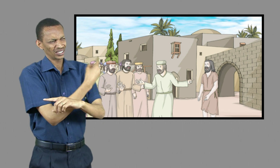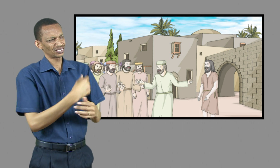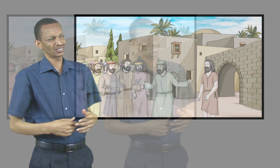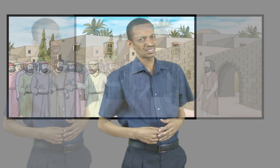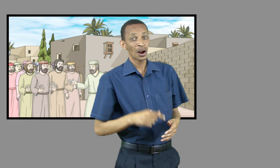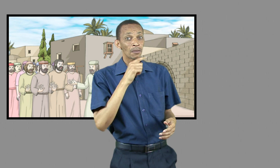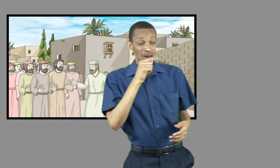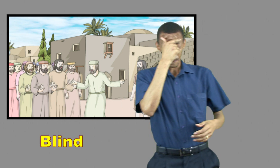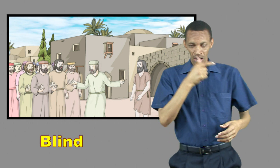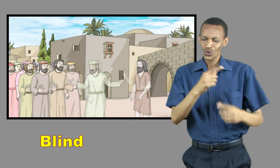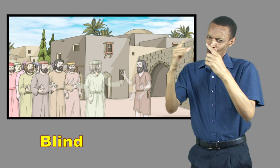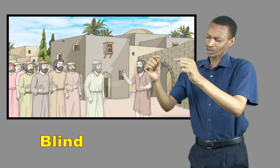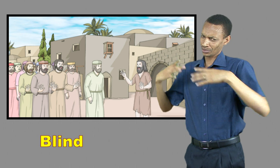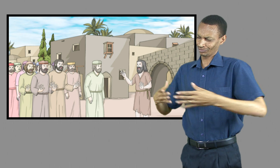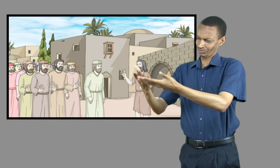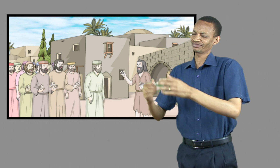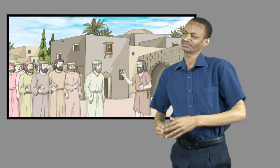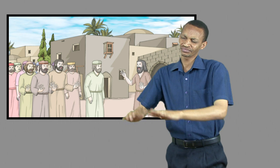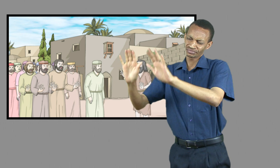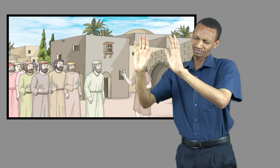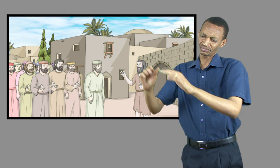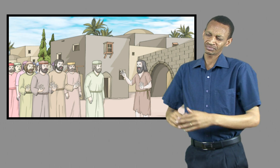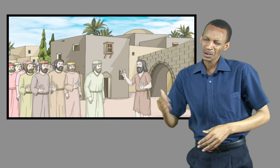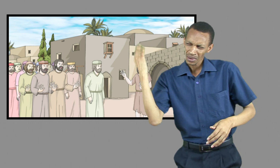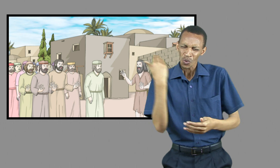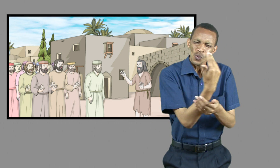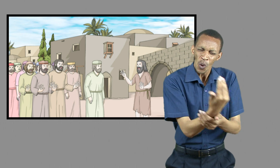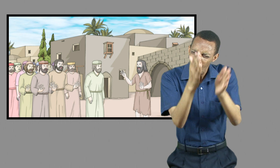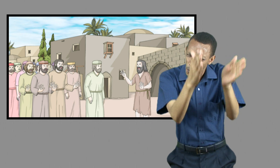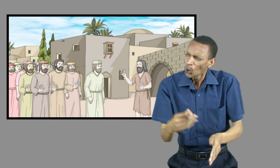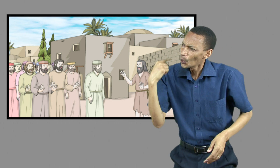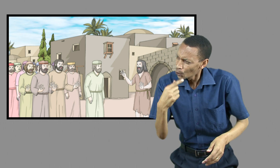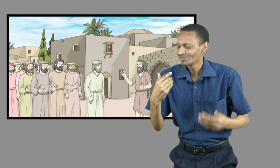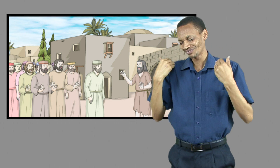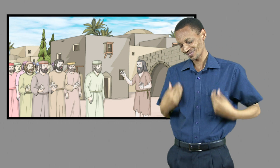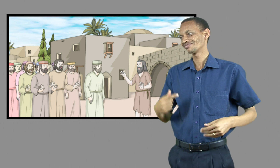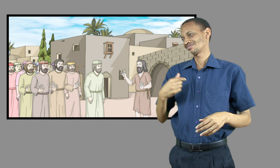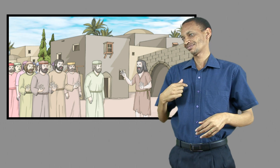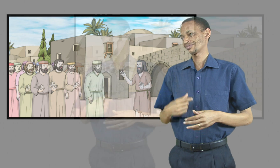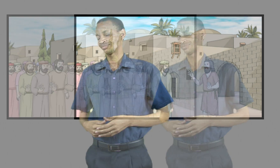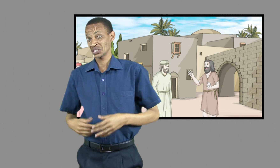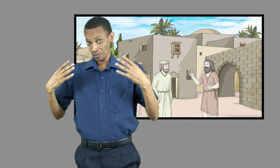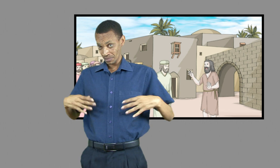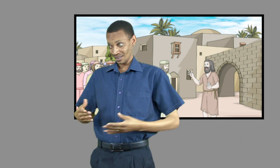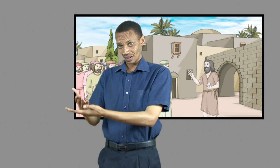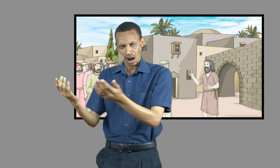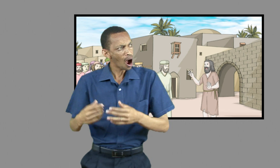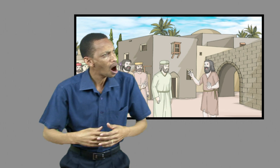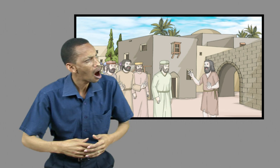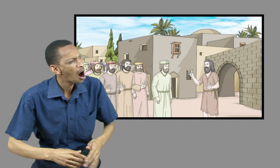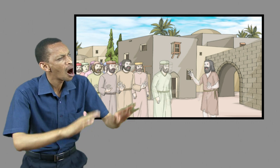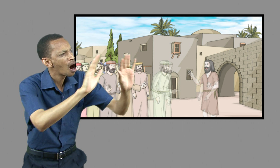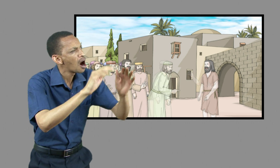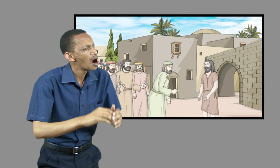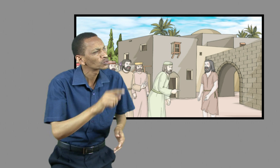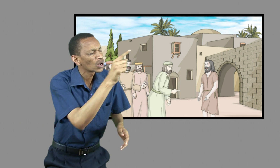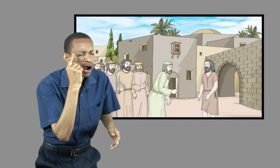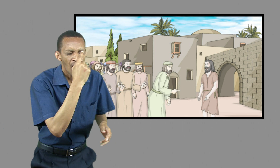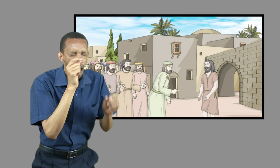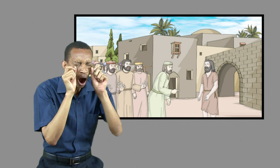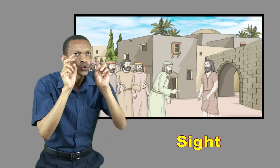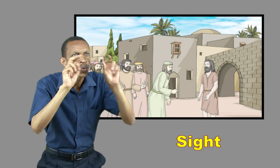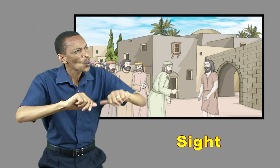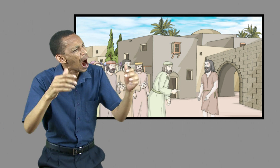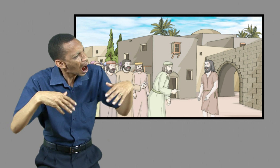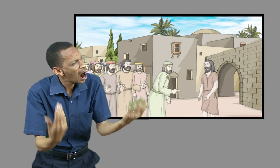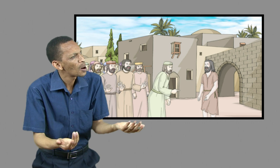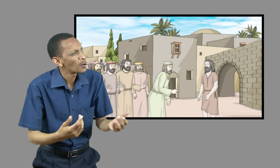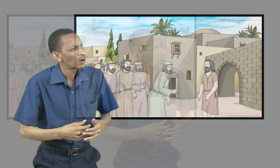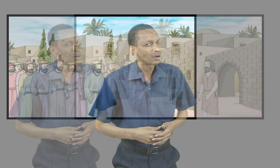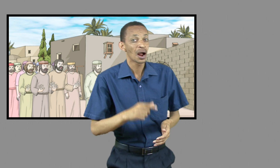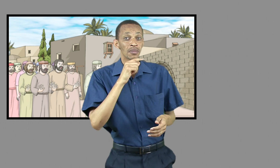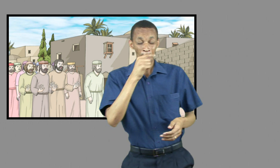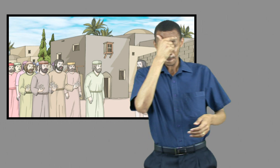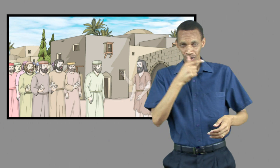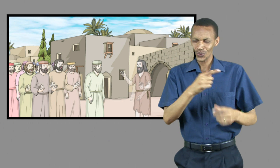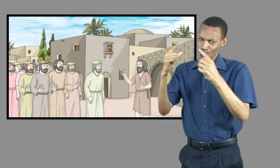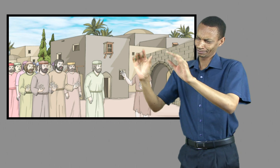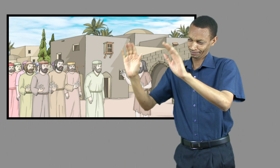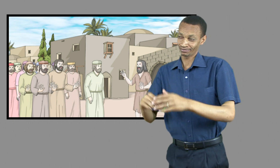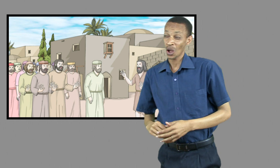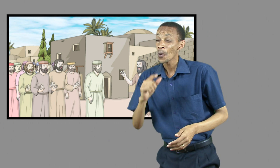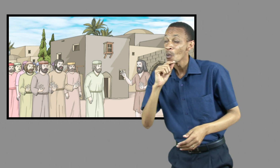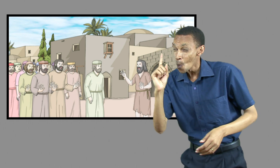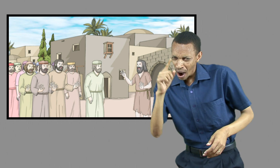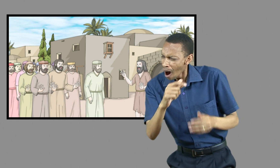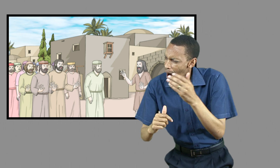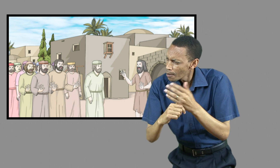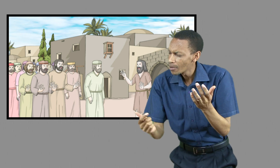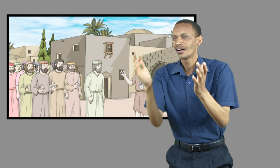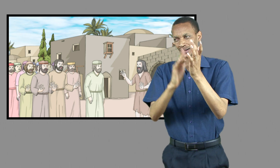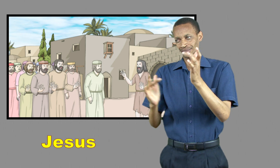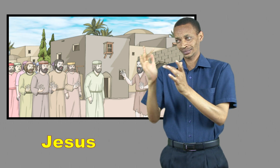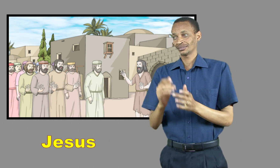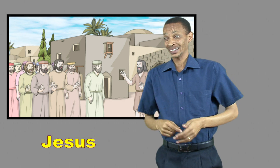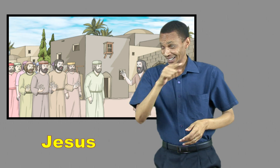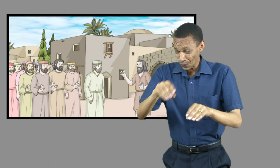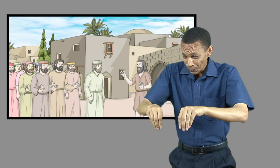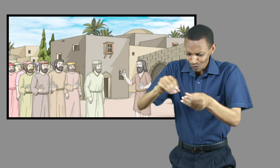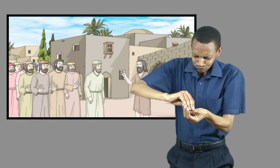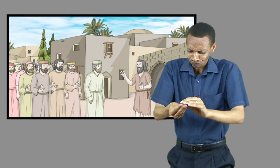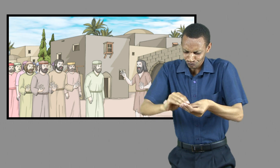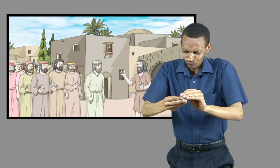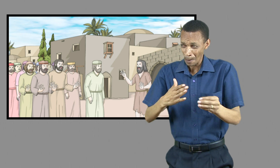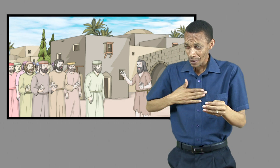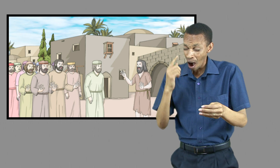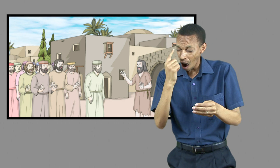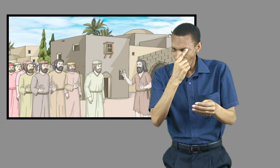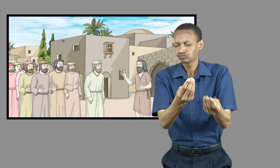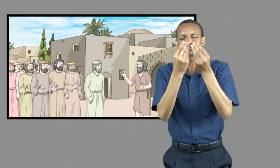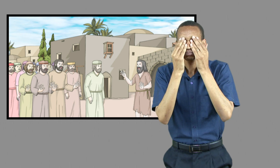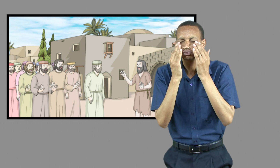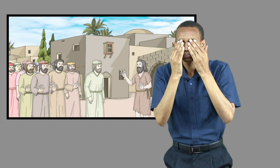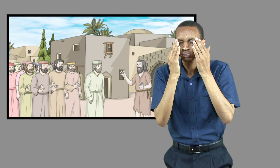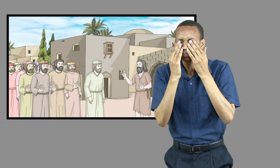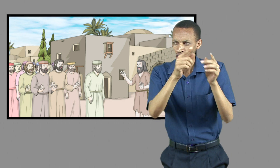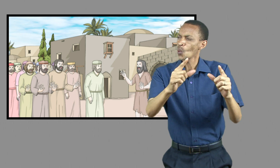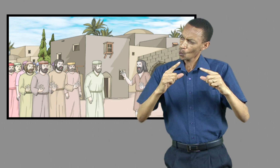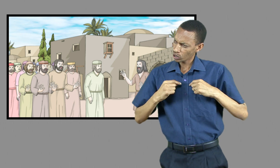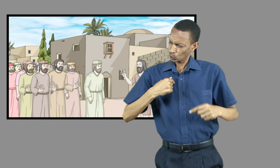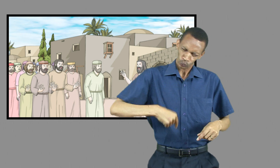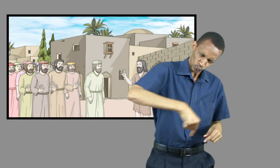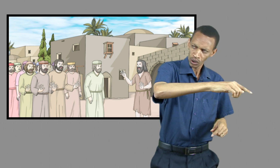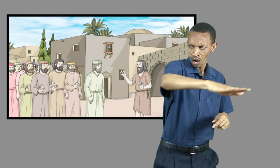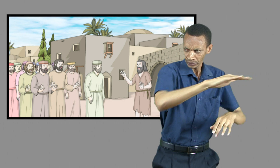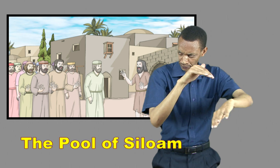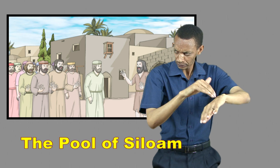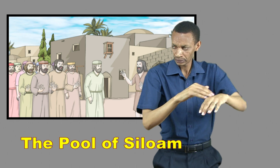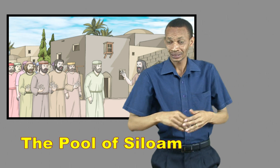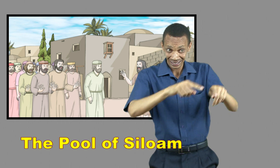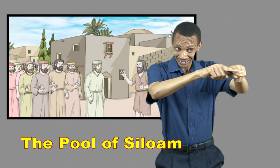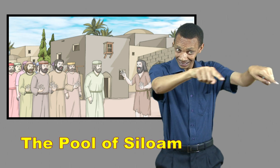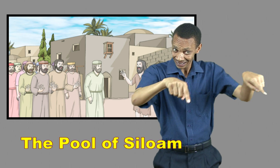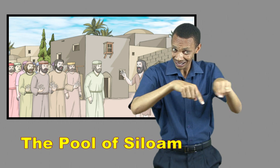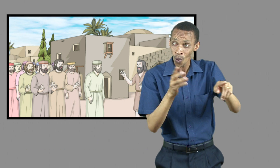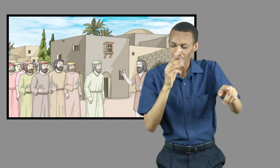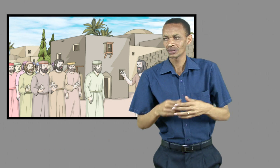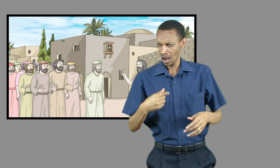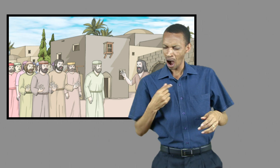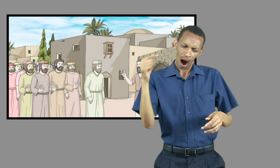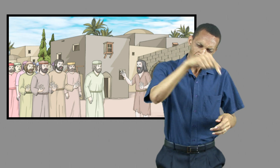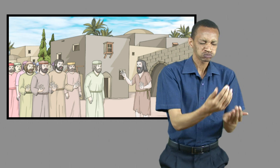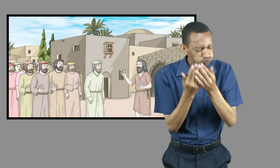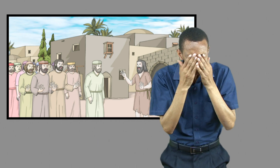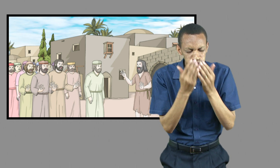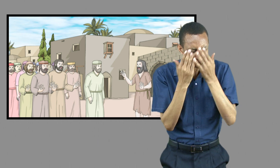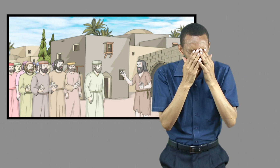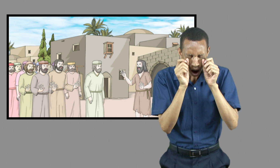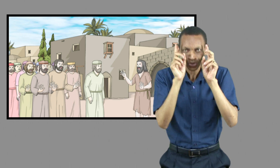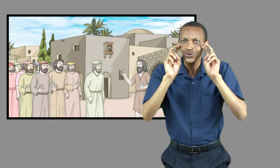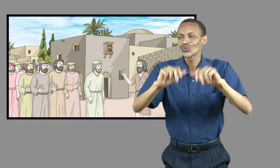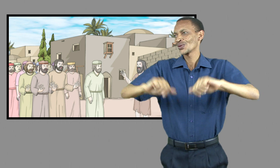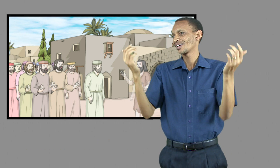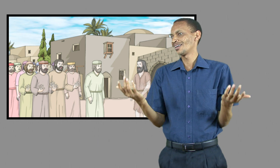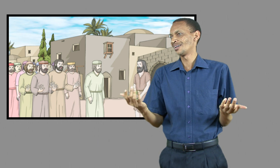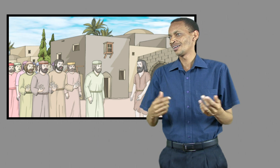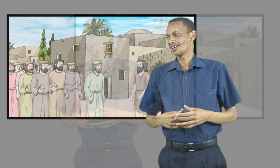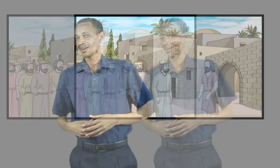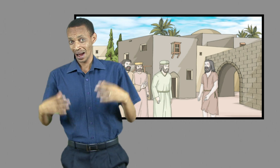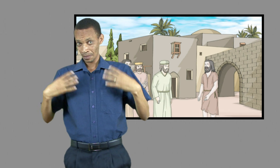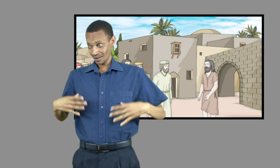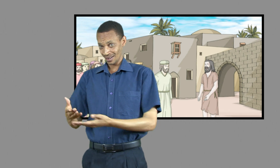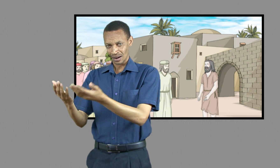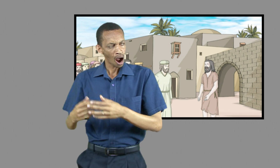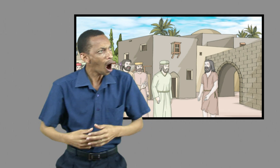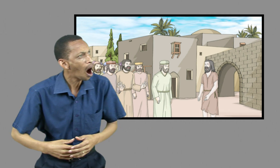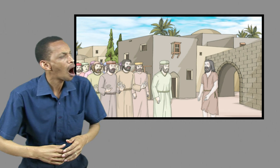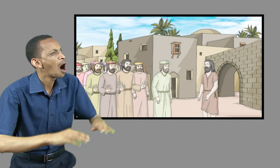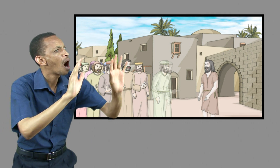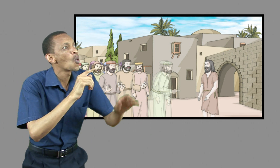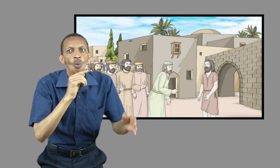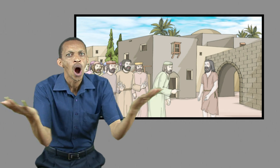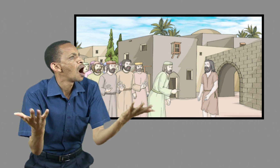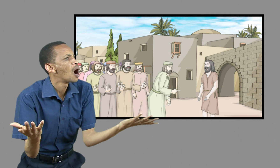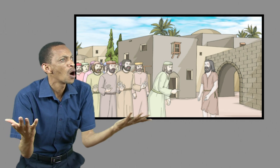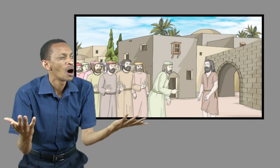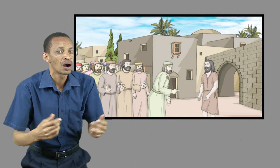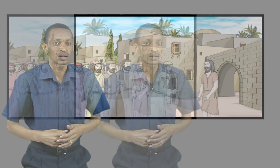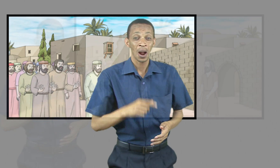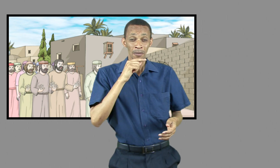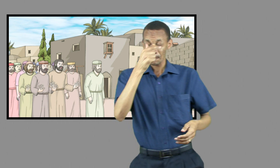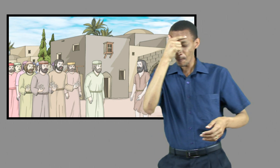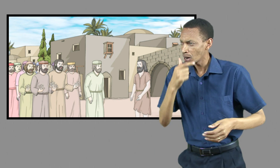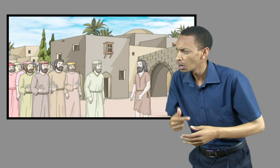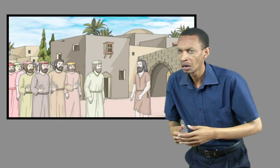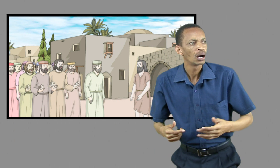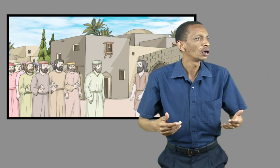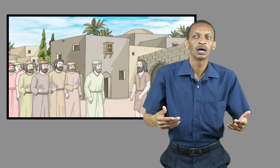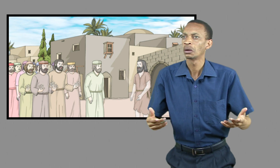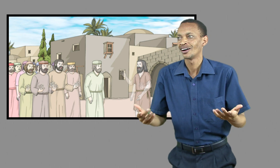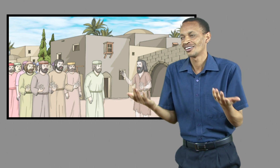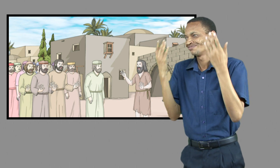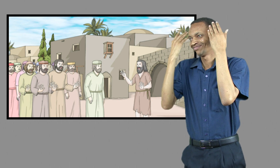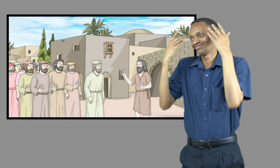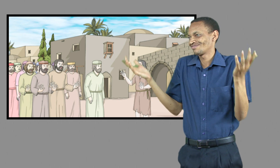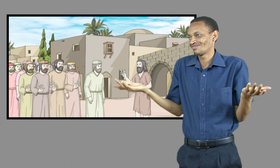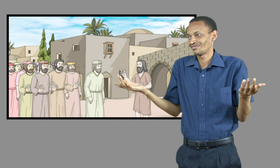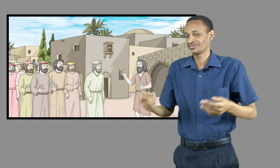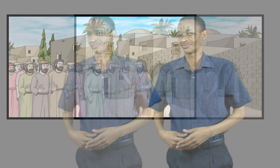But the man kept saying, “I am the one.” “How then were your eyes opened?” they asked. He answered, “The man they call Jesus made some mud and anointed my eyes, and He told me to go to Siloam and wash.